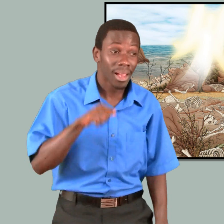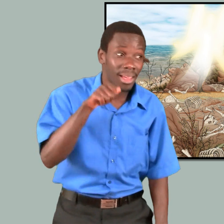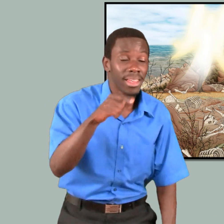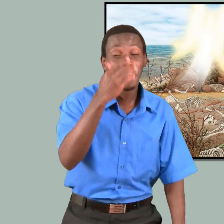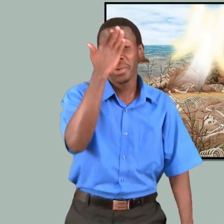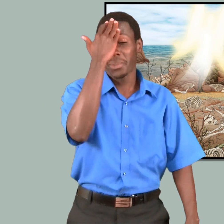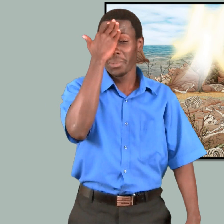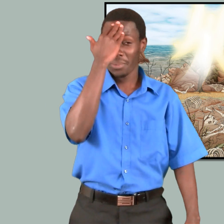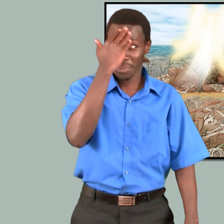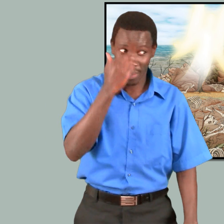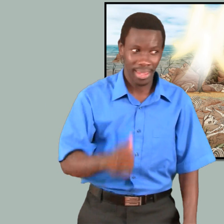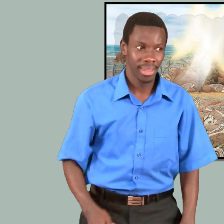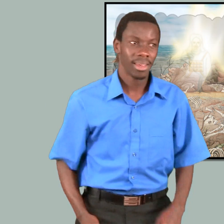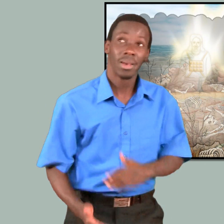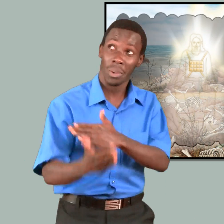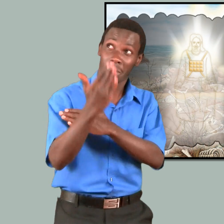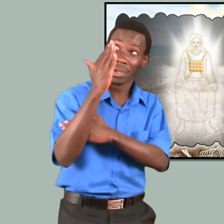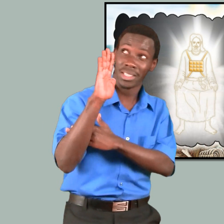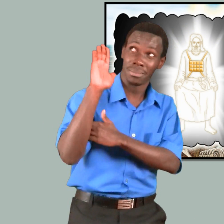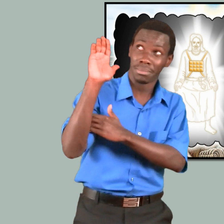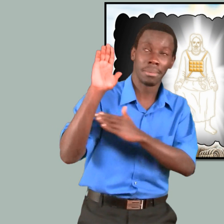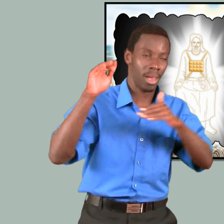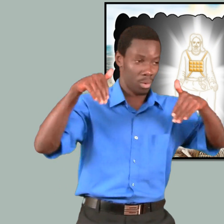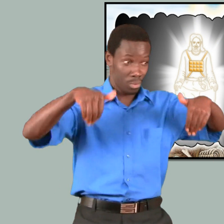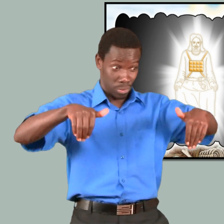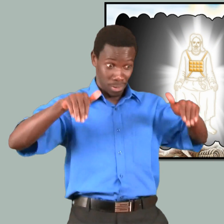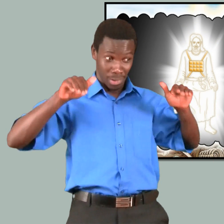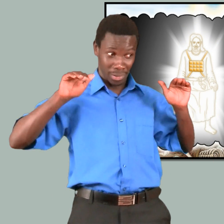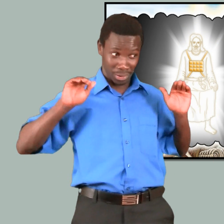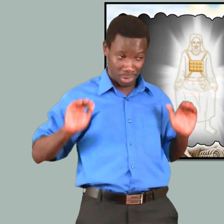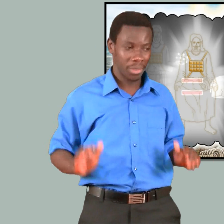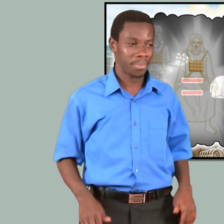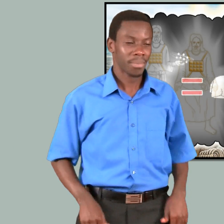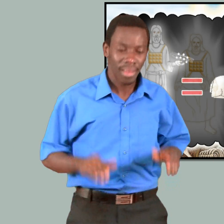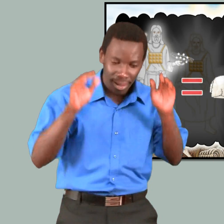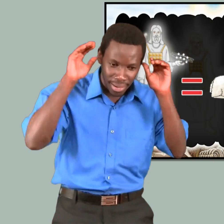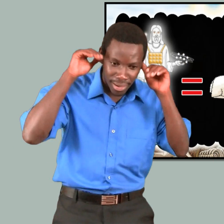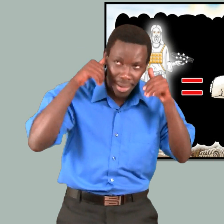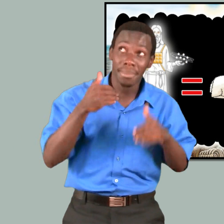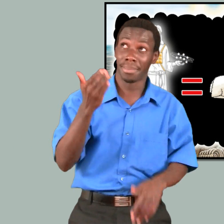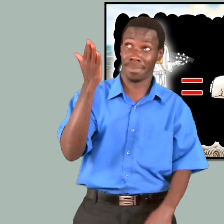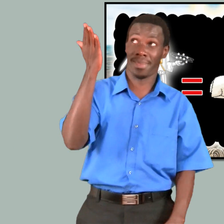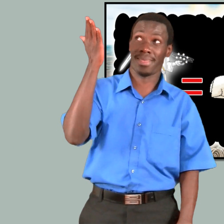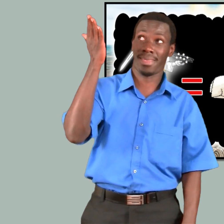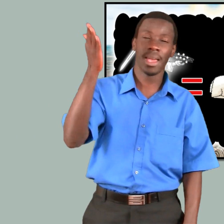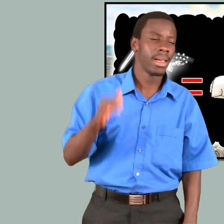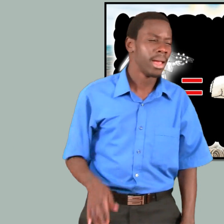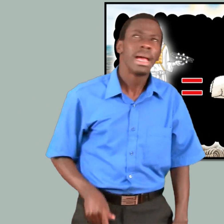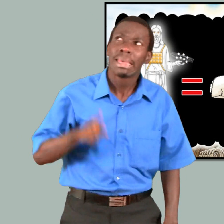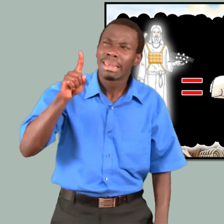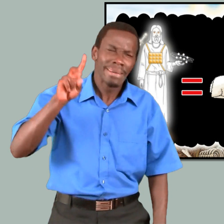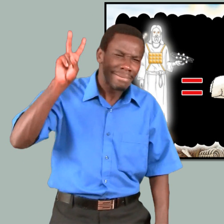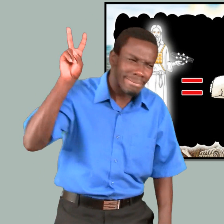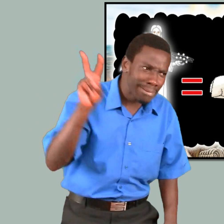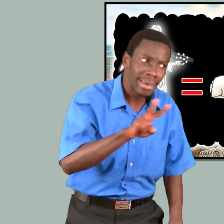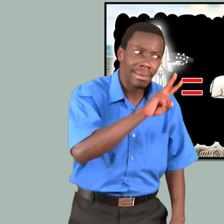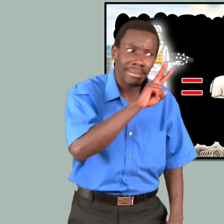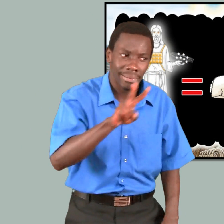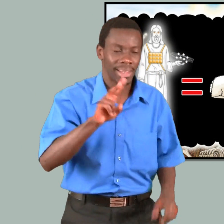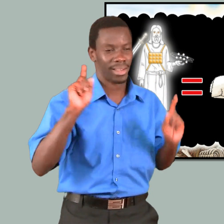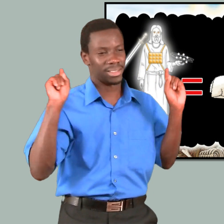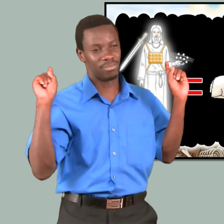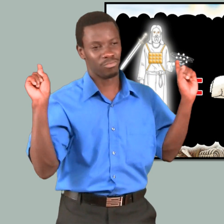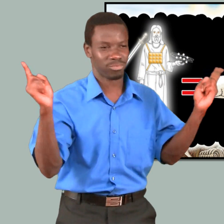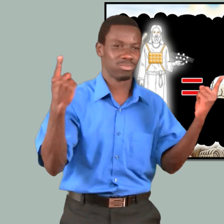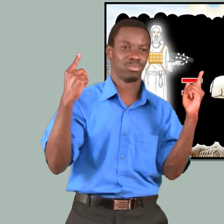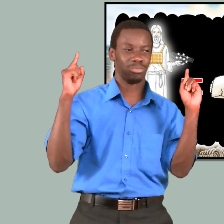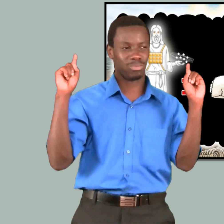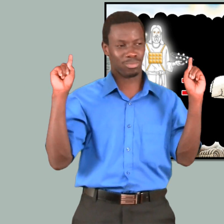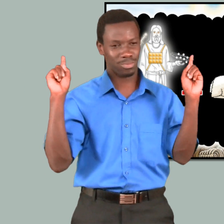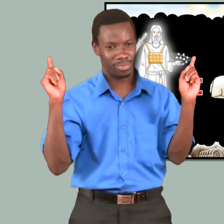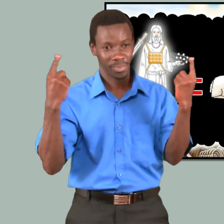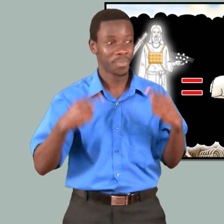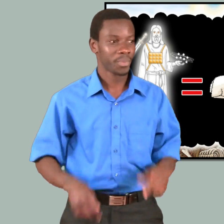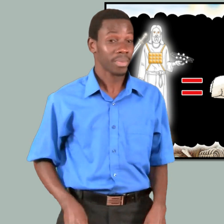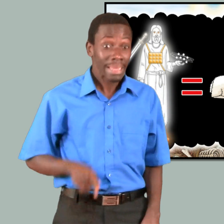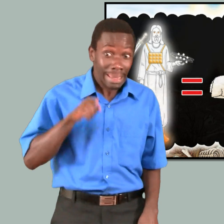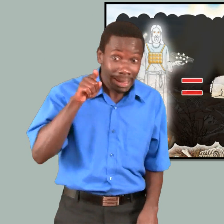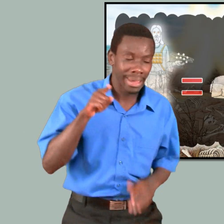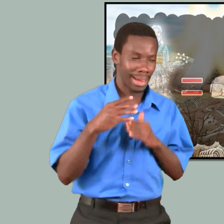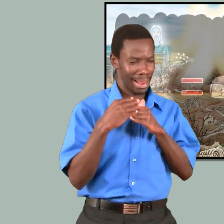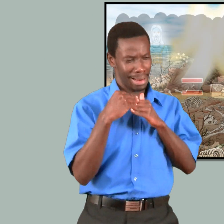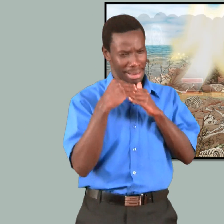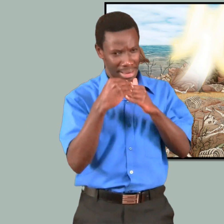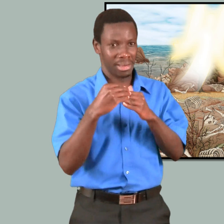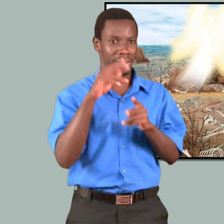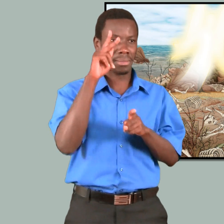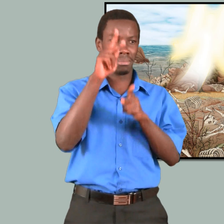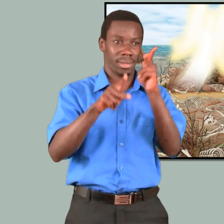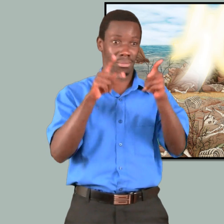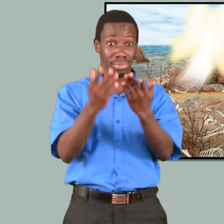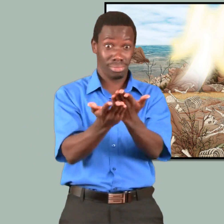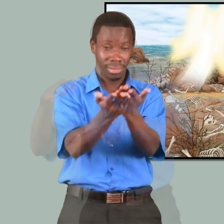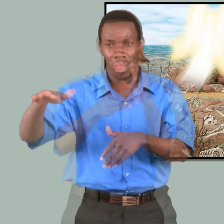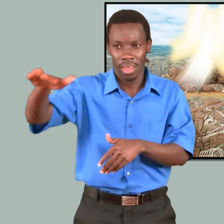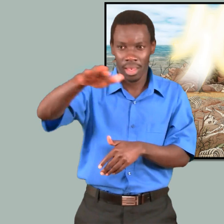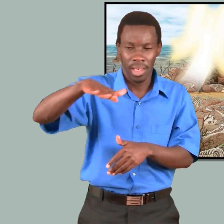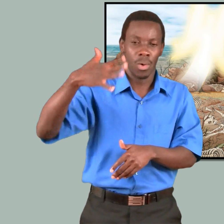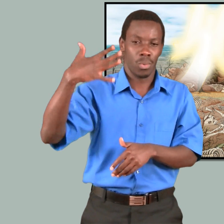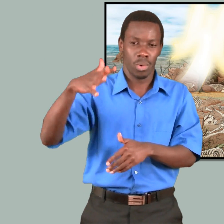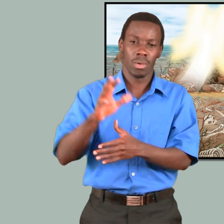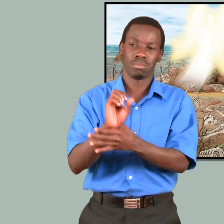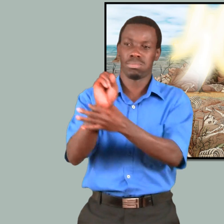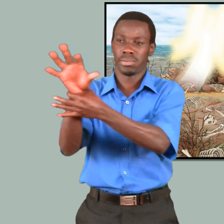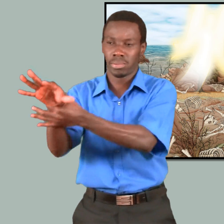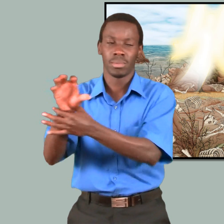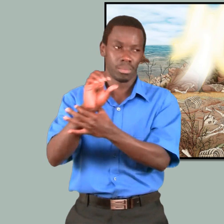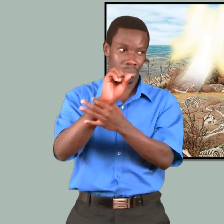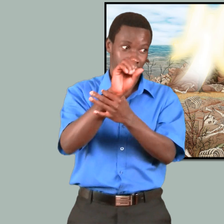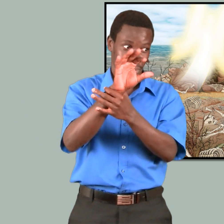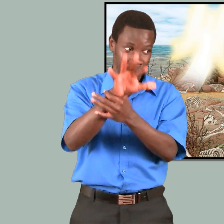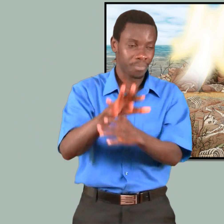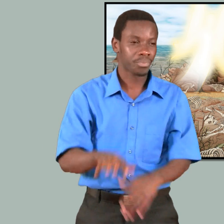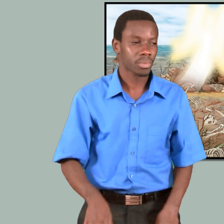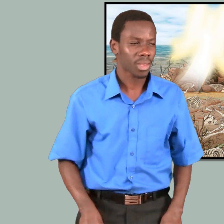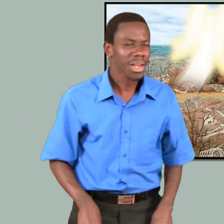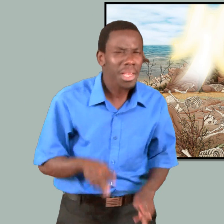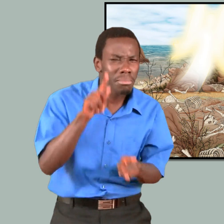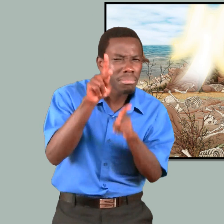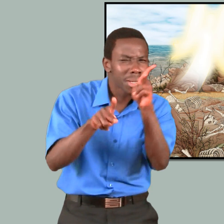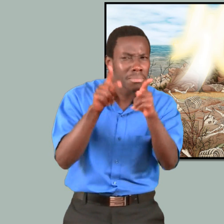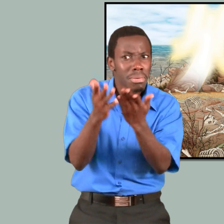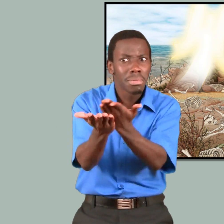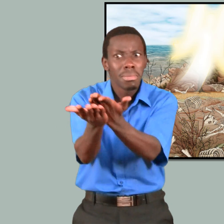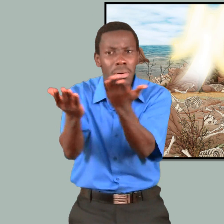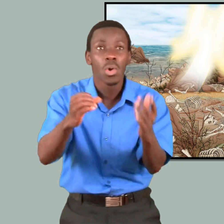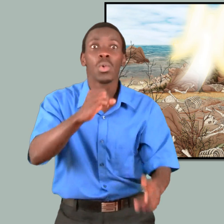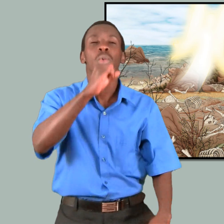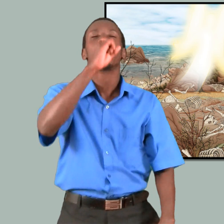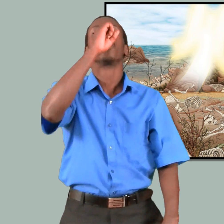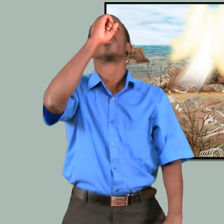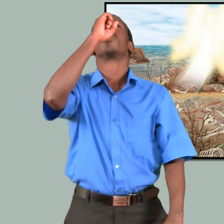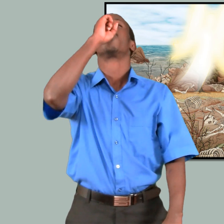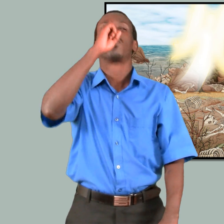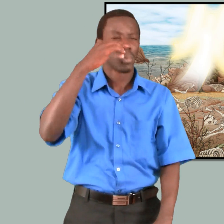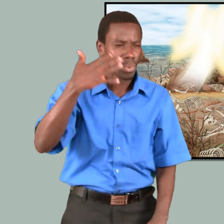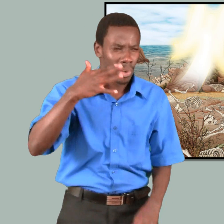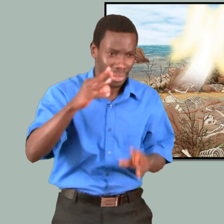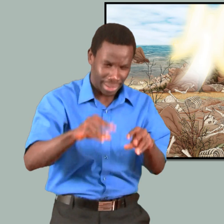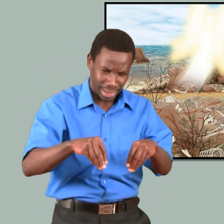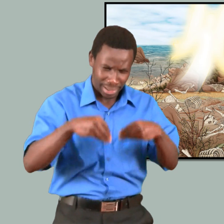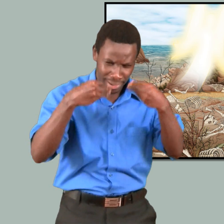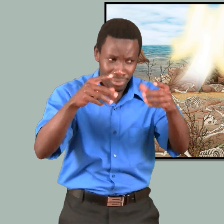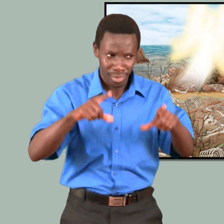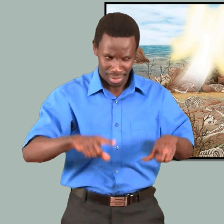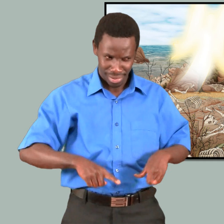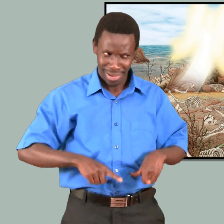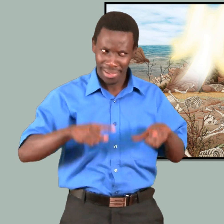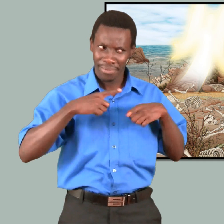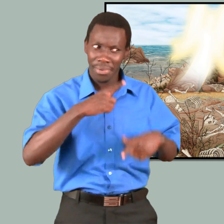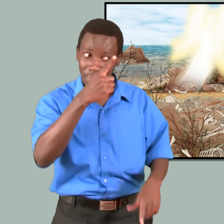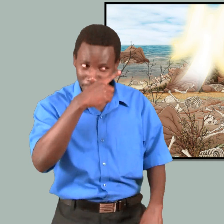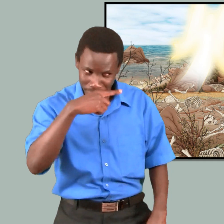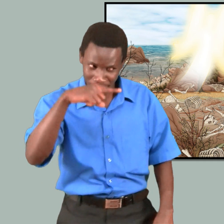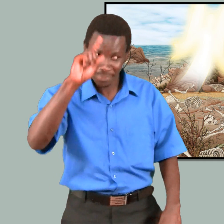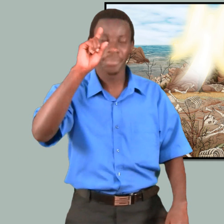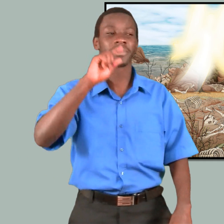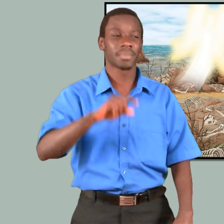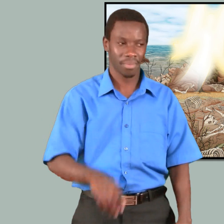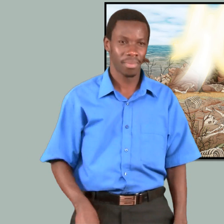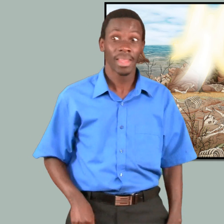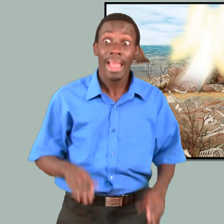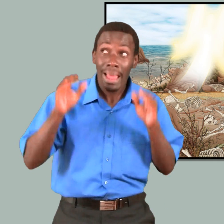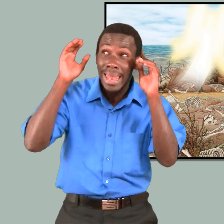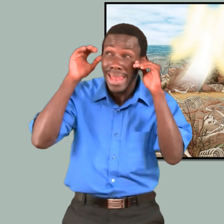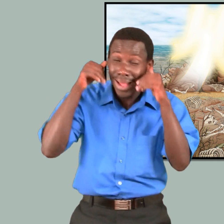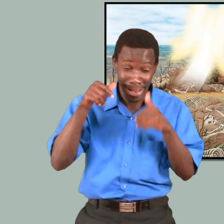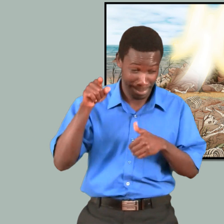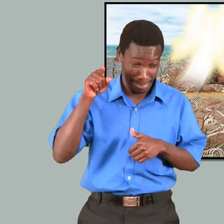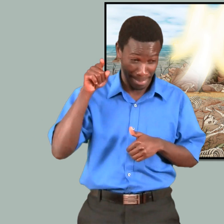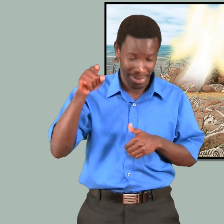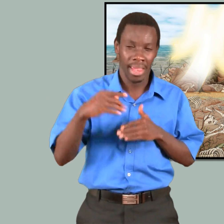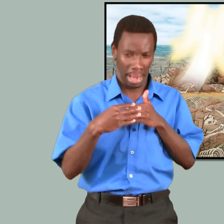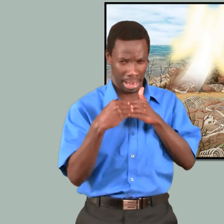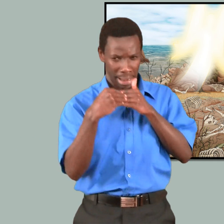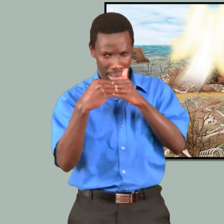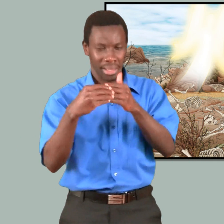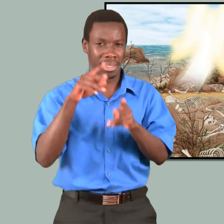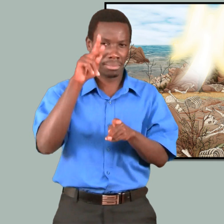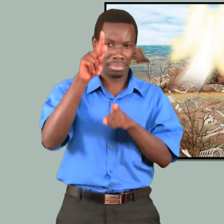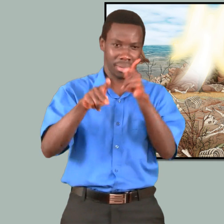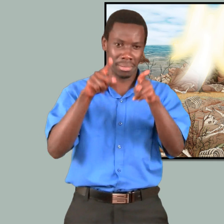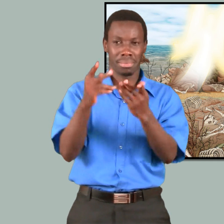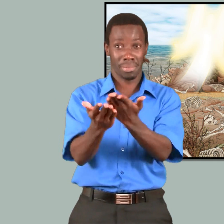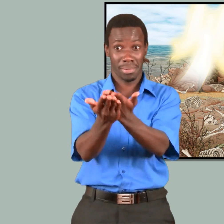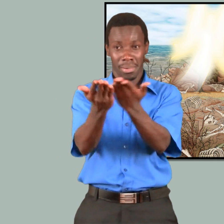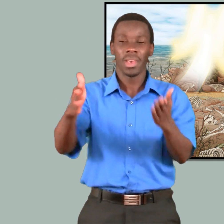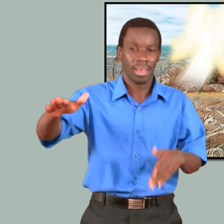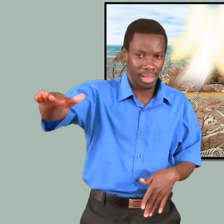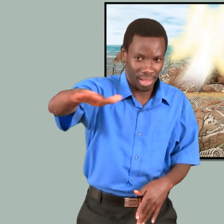they have washed their robes and made them white in the blood of the Lamb. For this reason, they are before the throne of God and serve Him day and night in His temple;